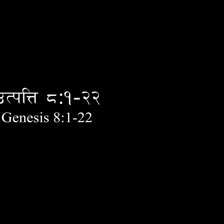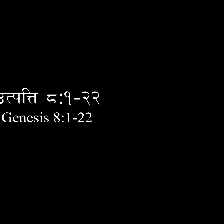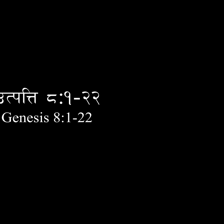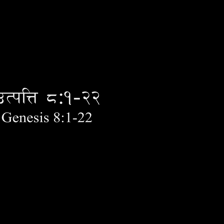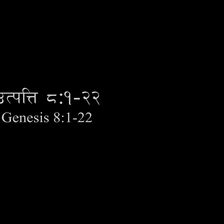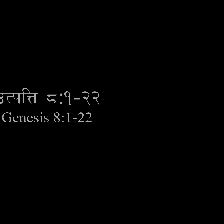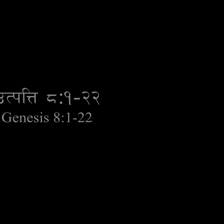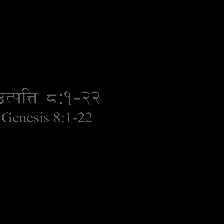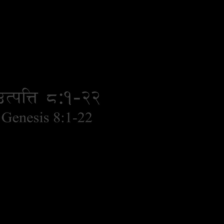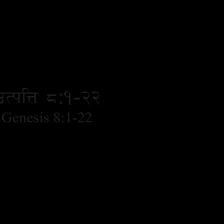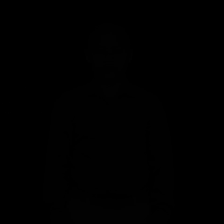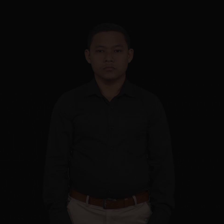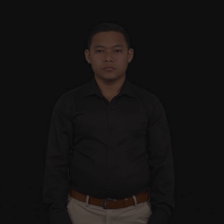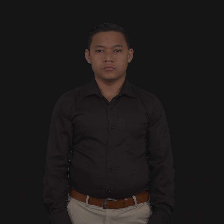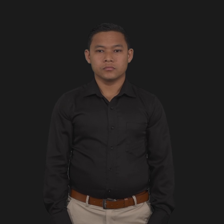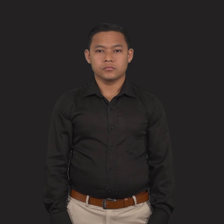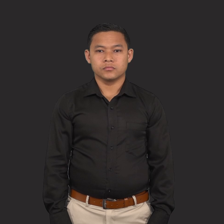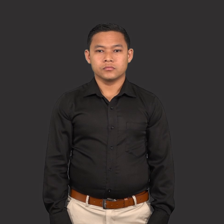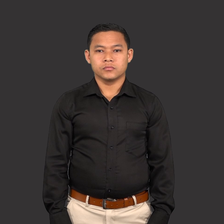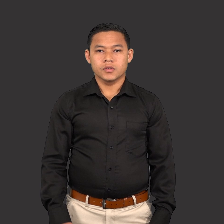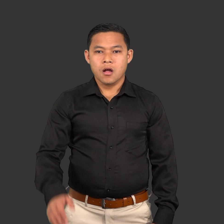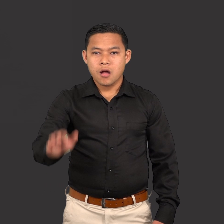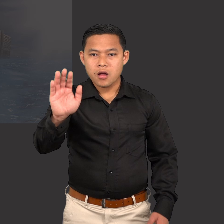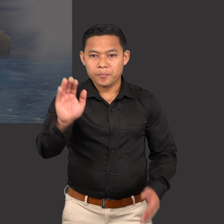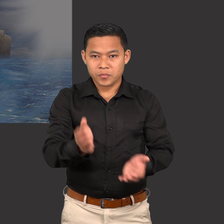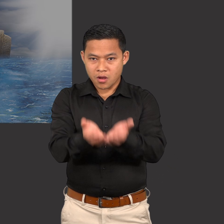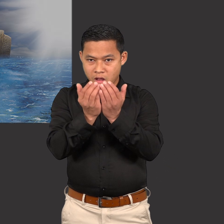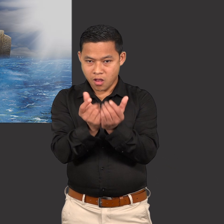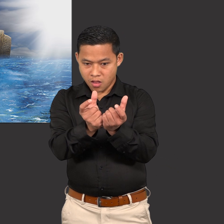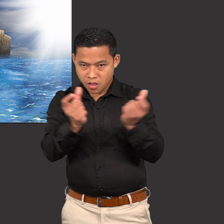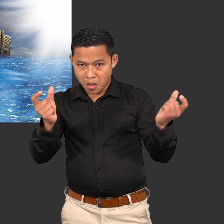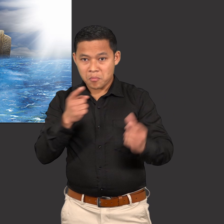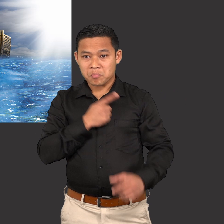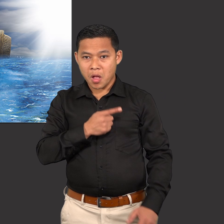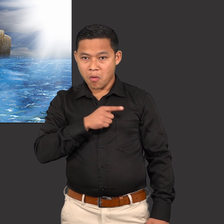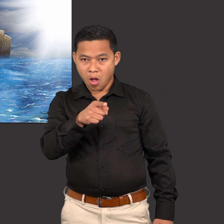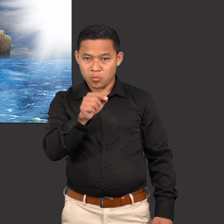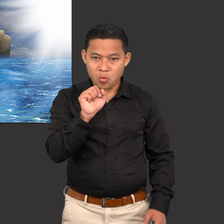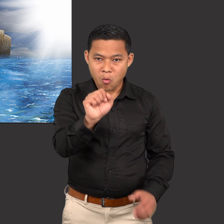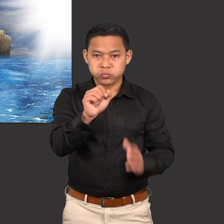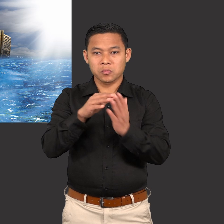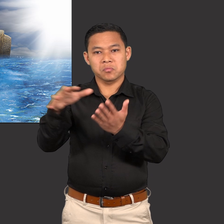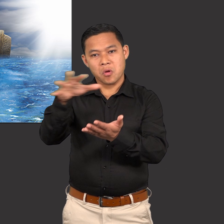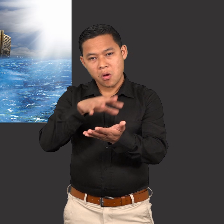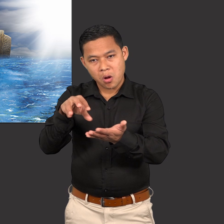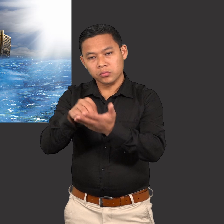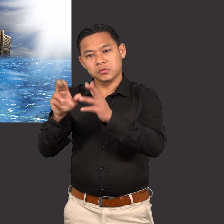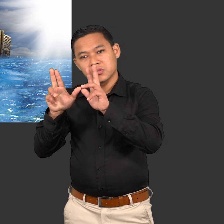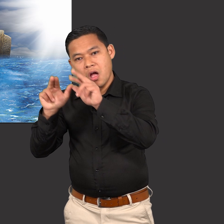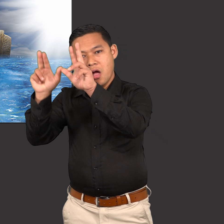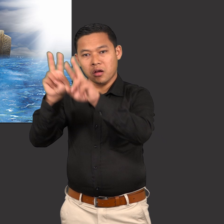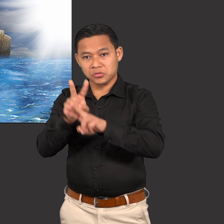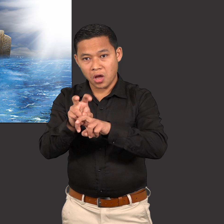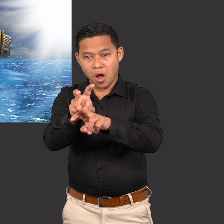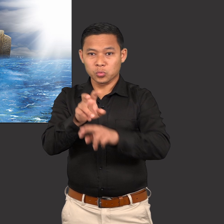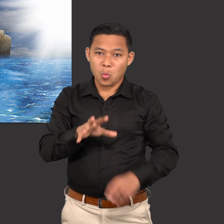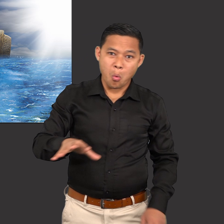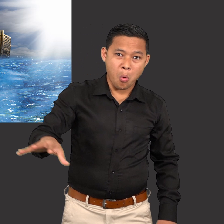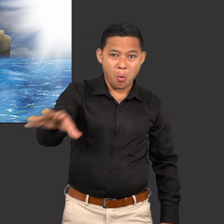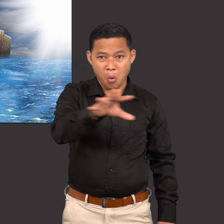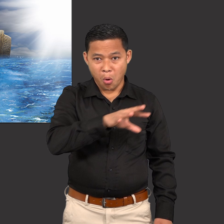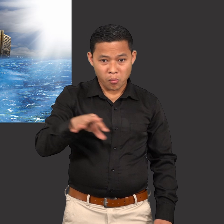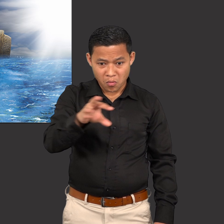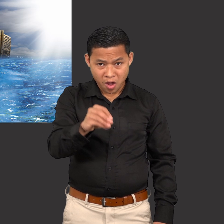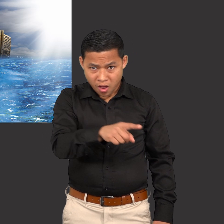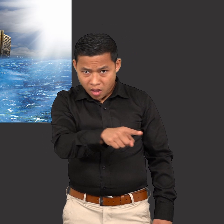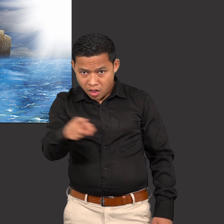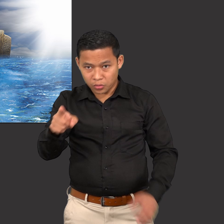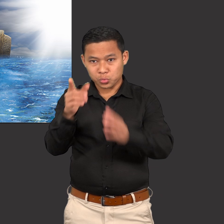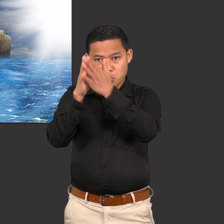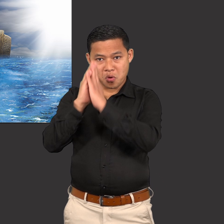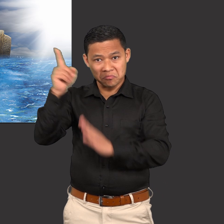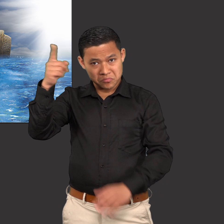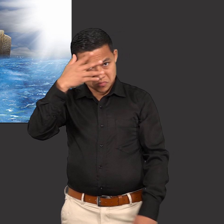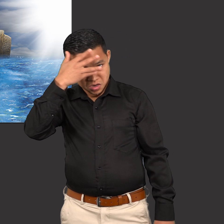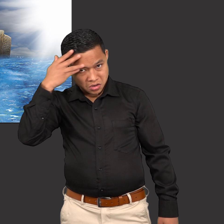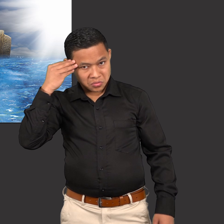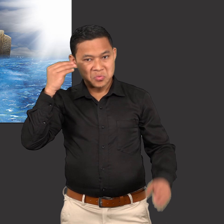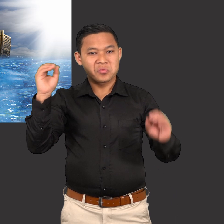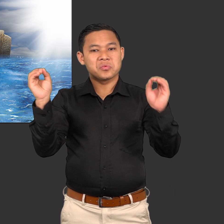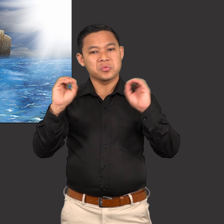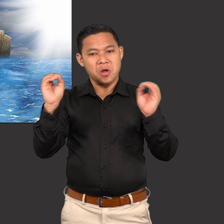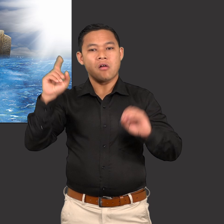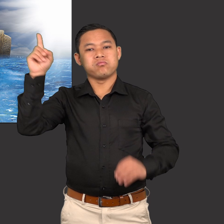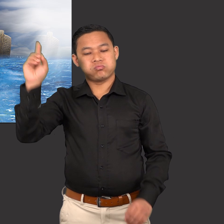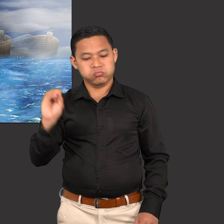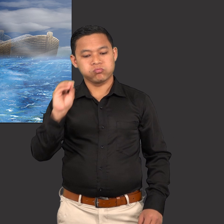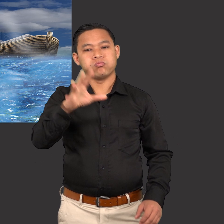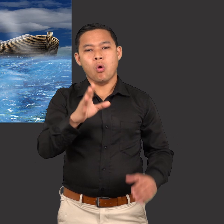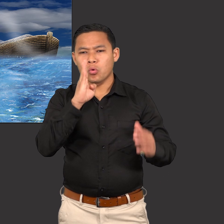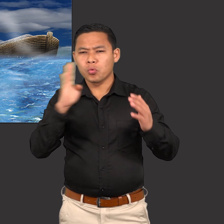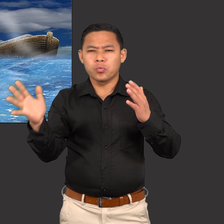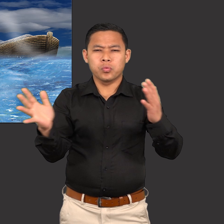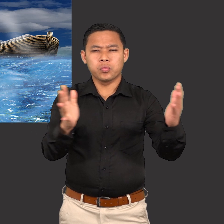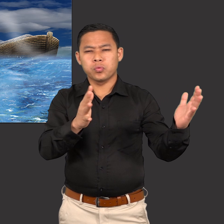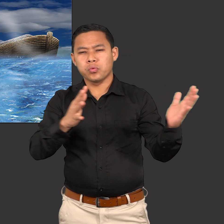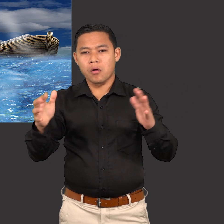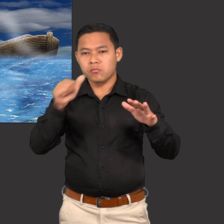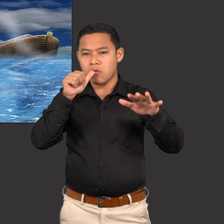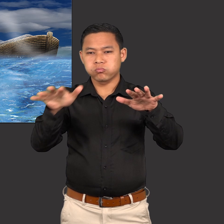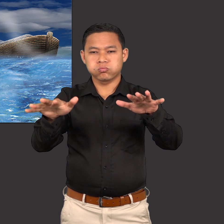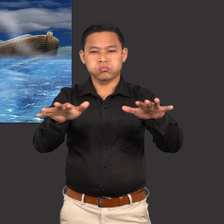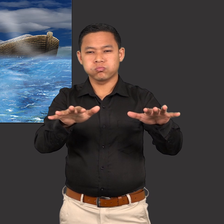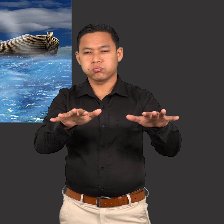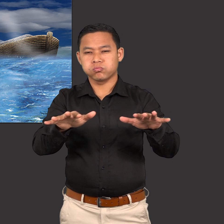But God remembered Noah and all the animals and livestock that were with him in the ark.